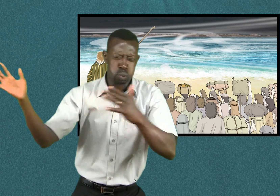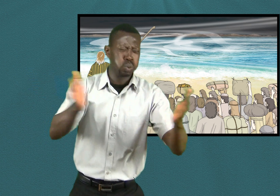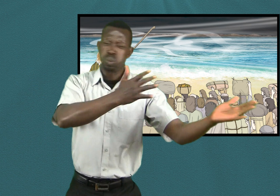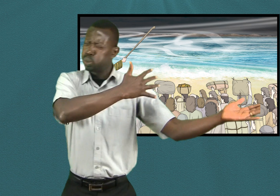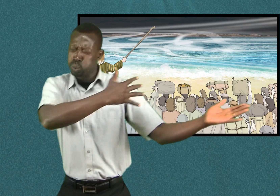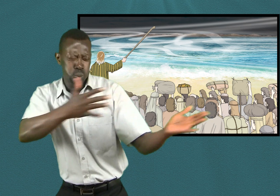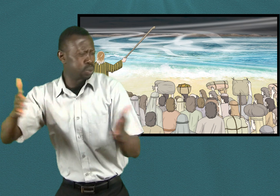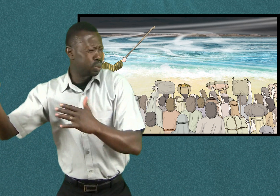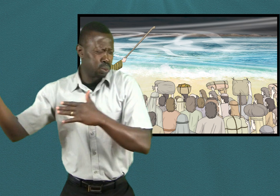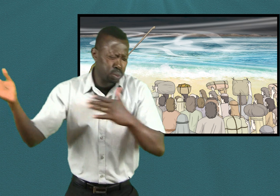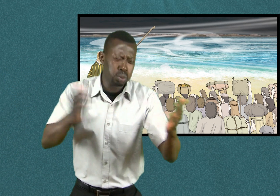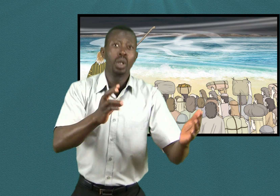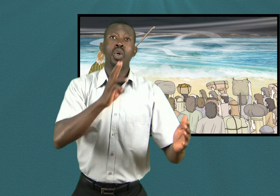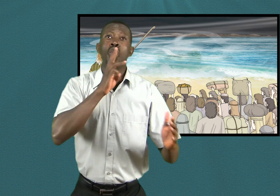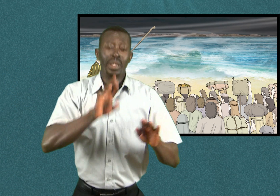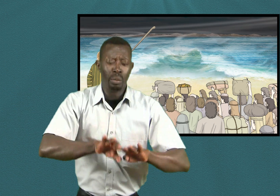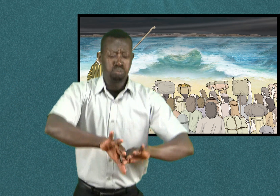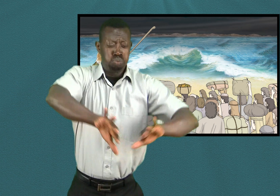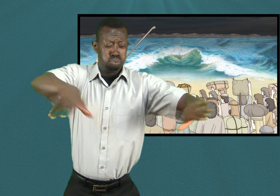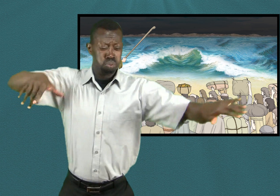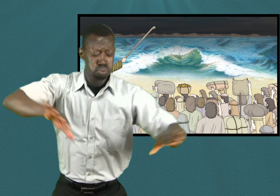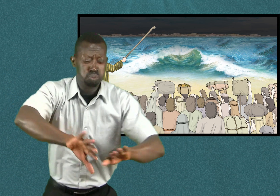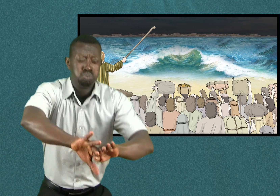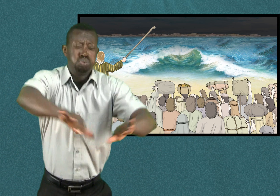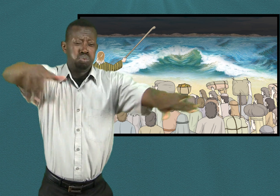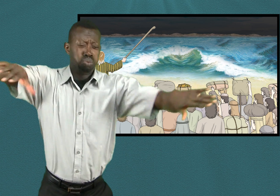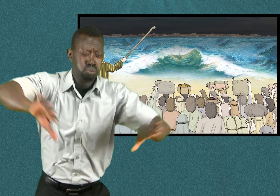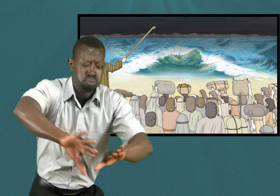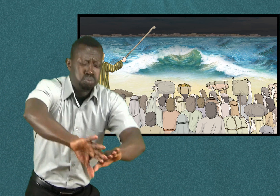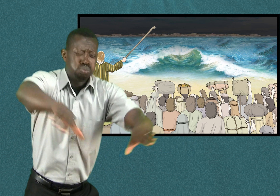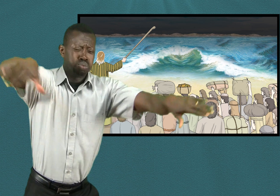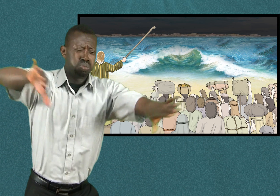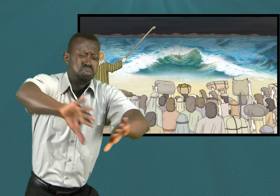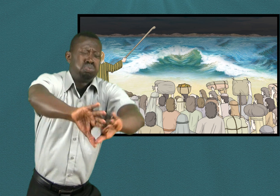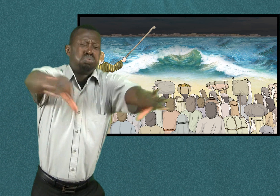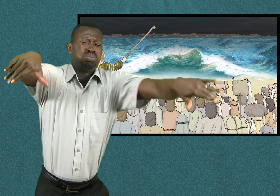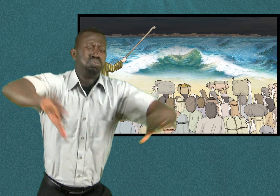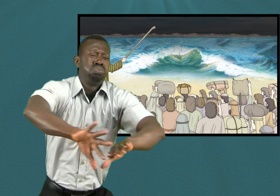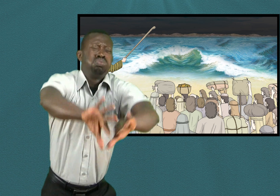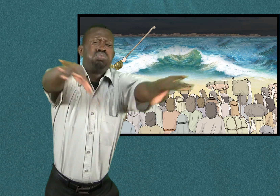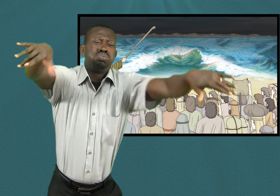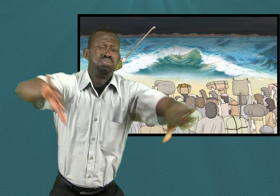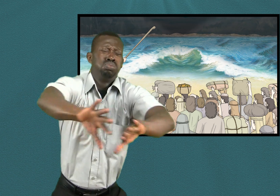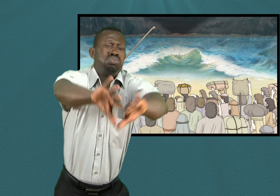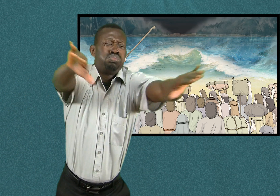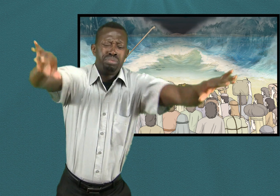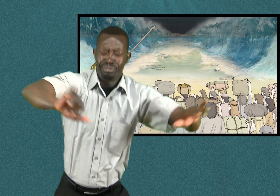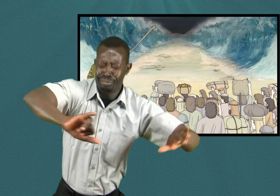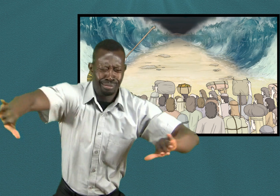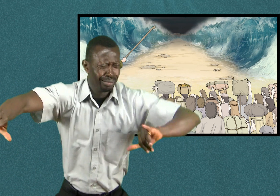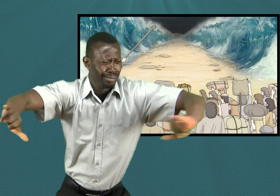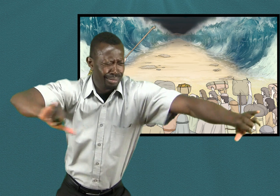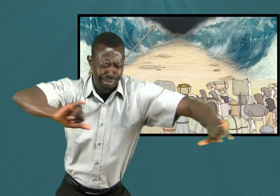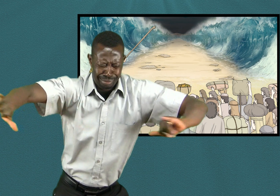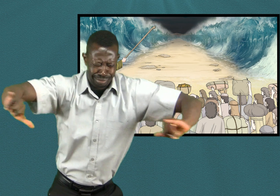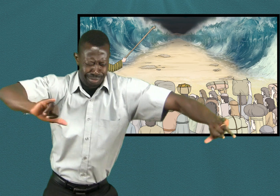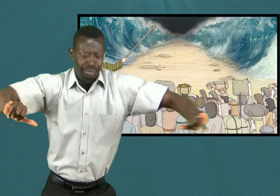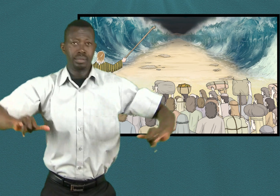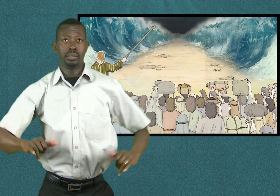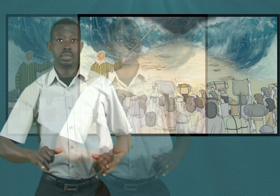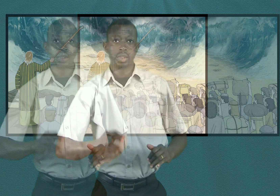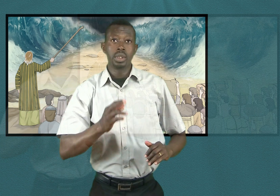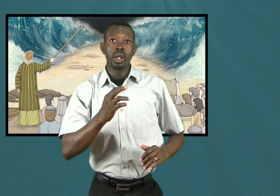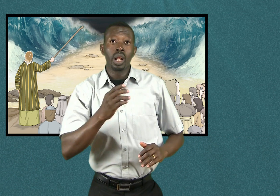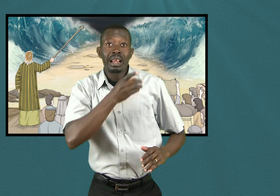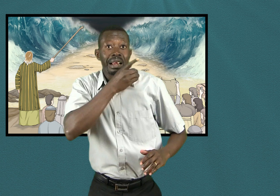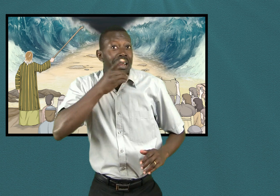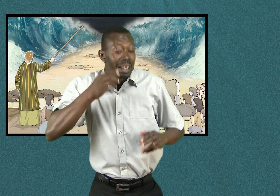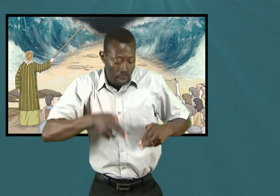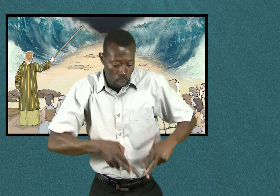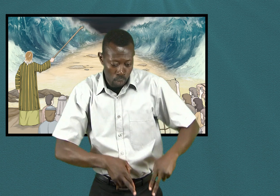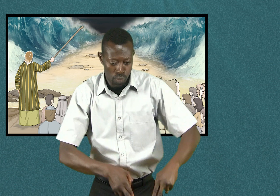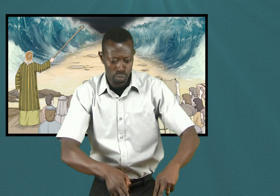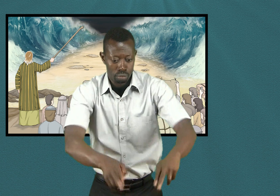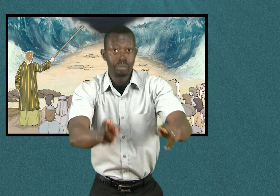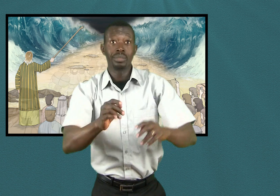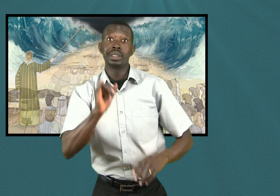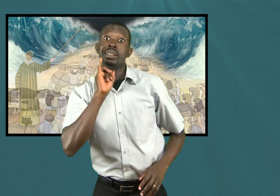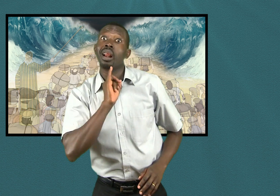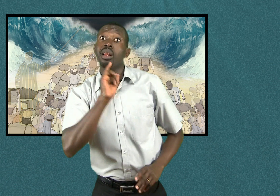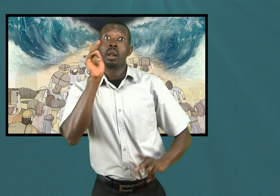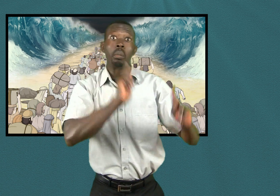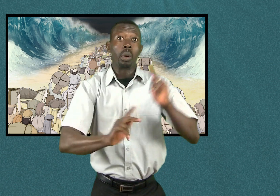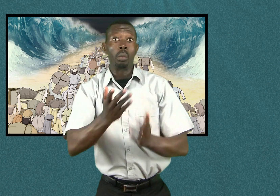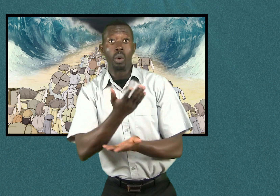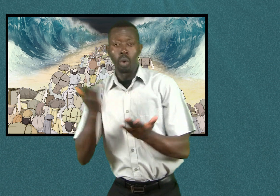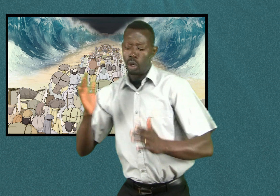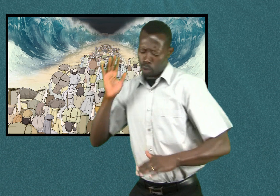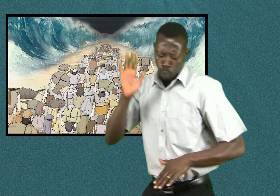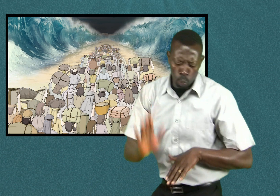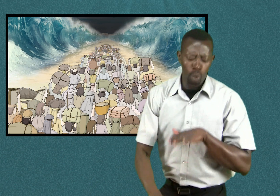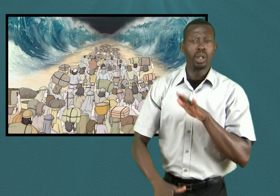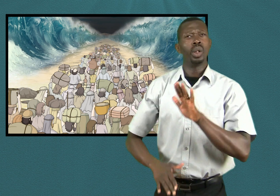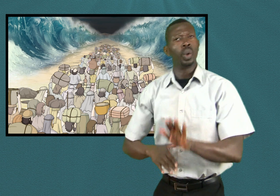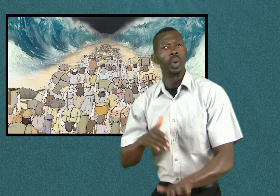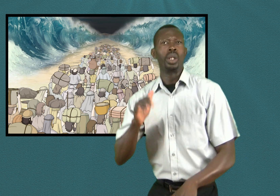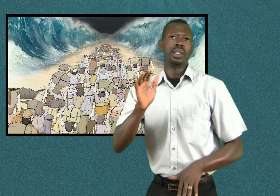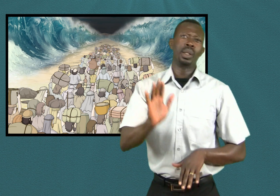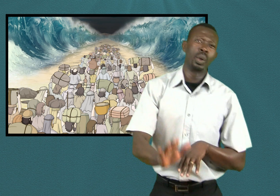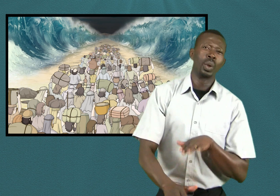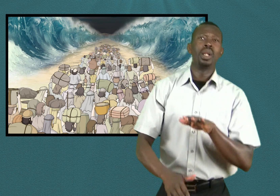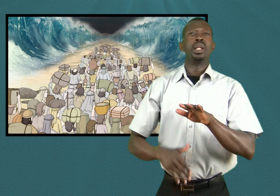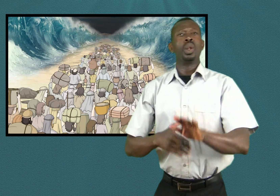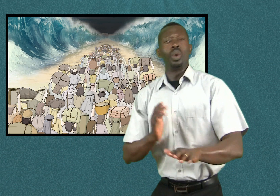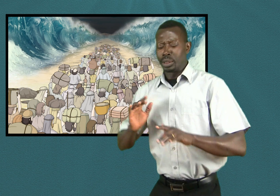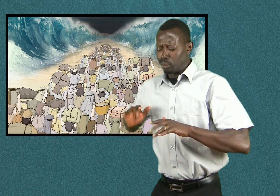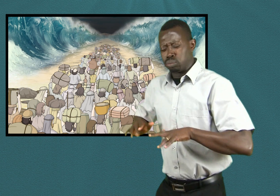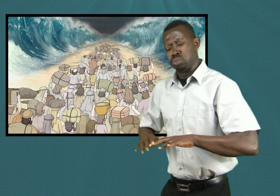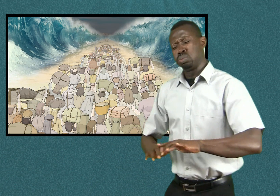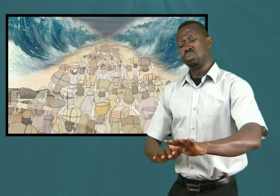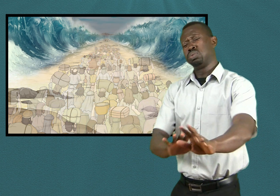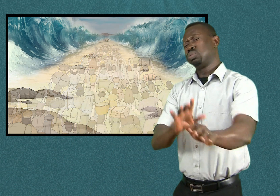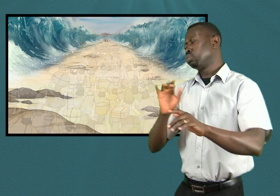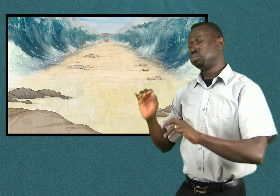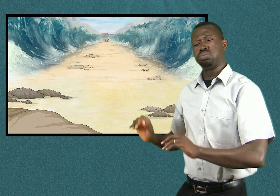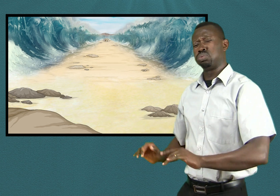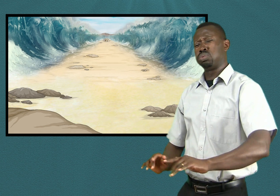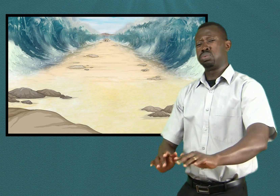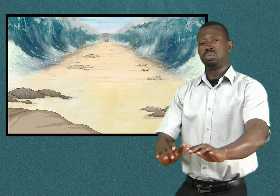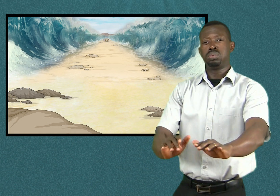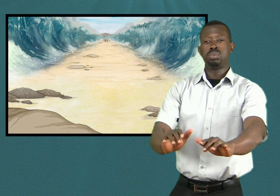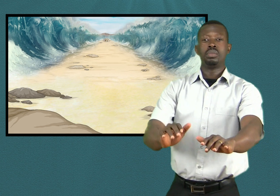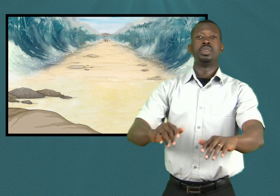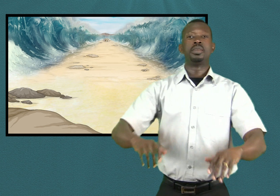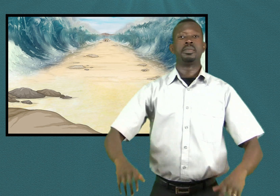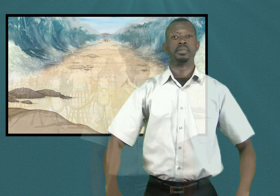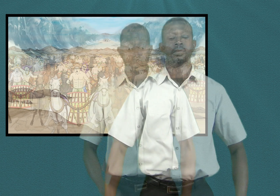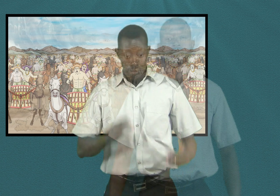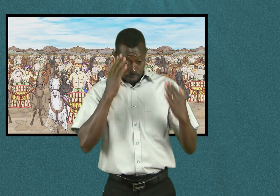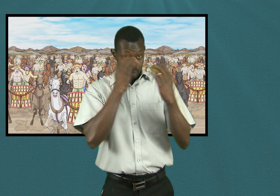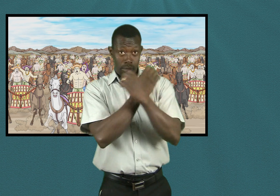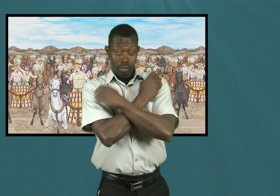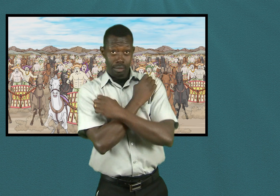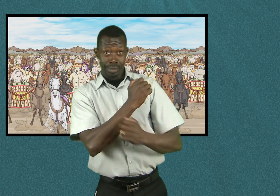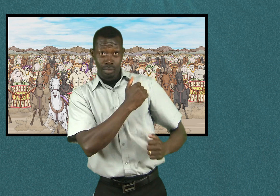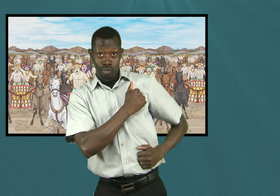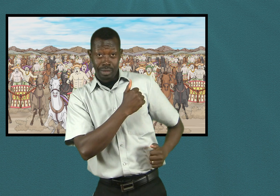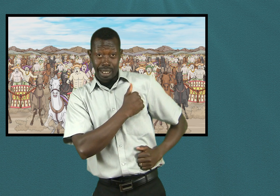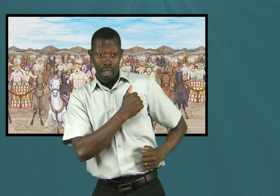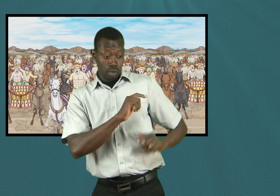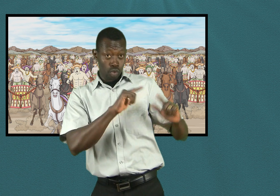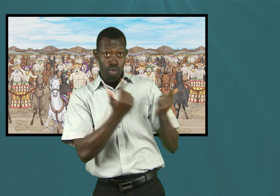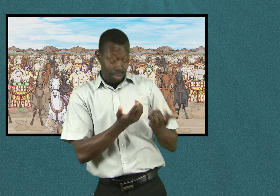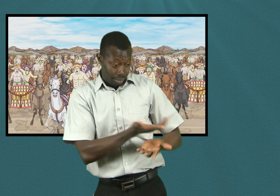So the waters were divided, and the Israelites went through the sea on dry ground, with walls of water on their right and on their left.